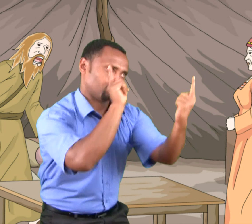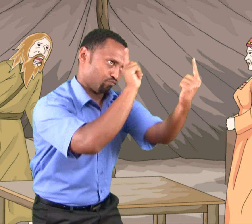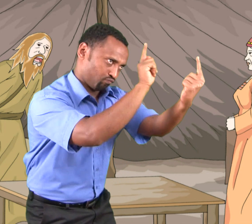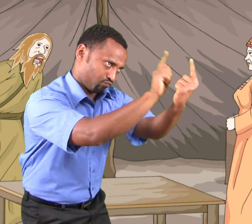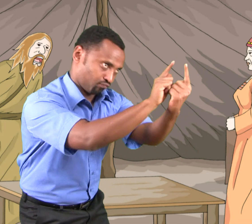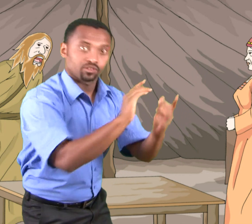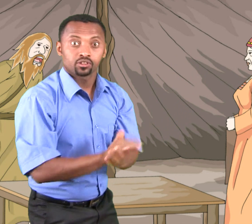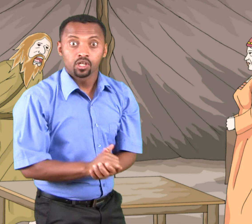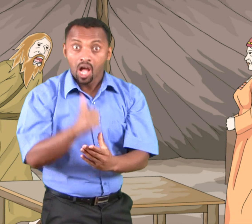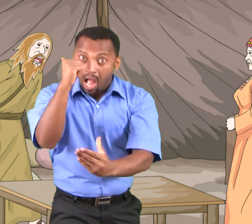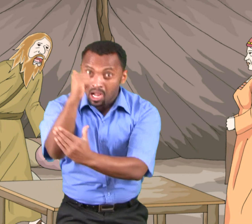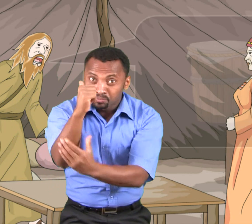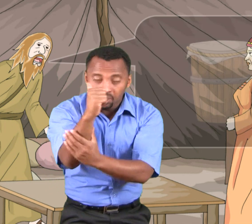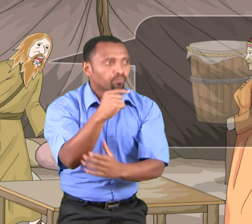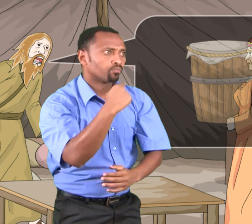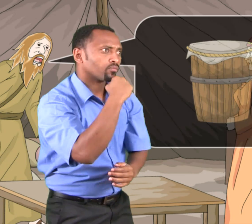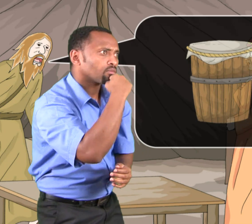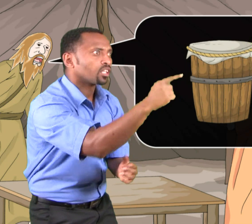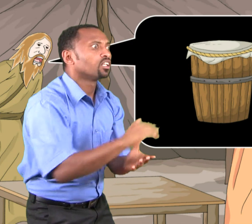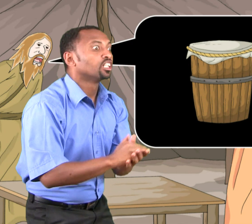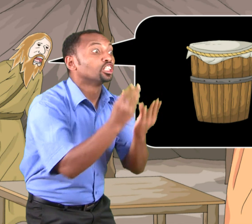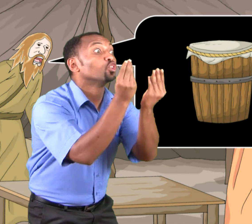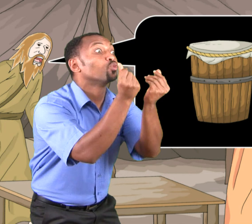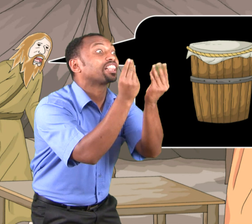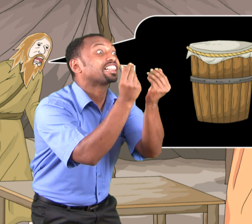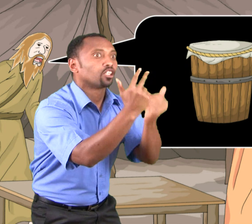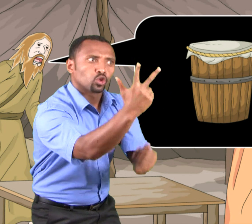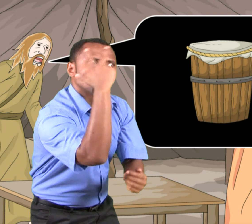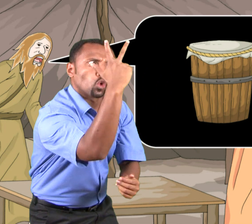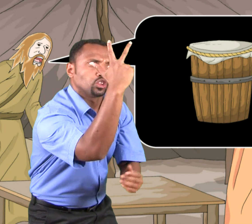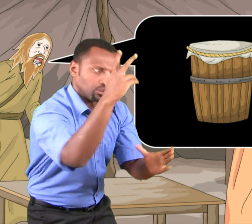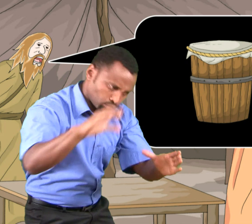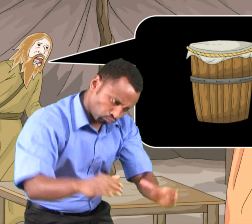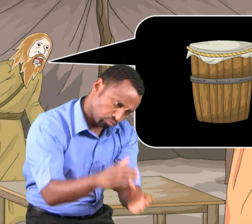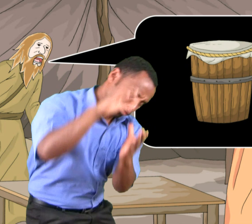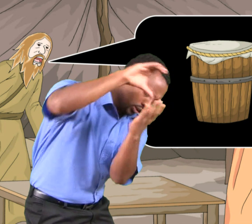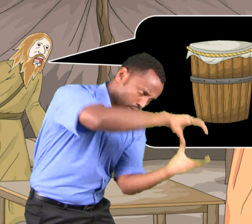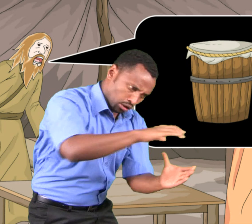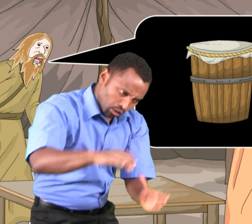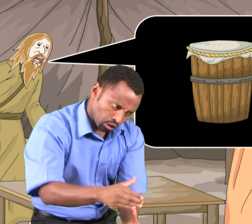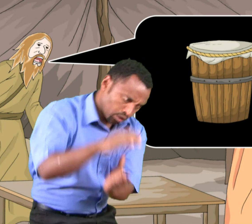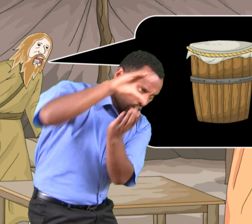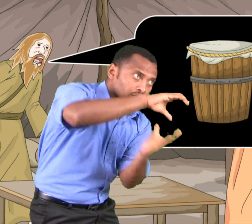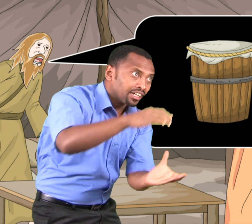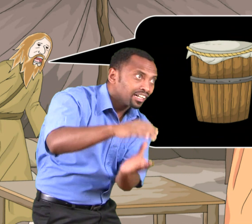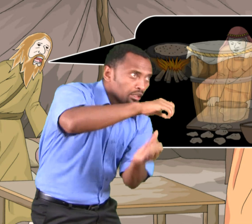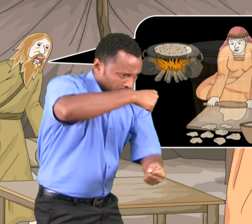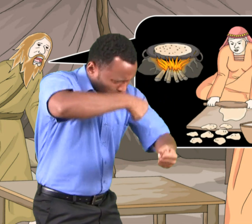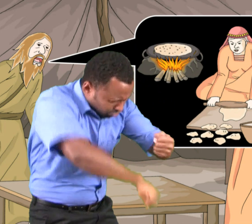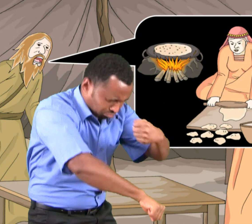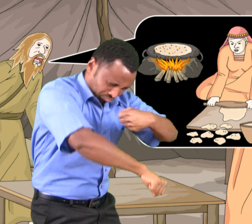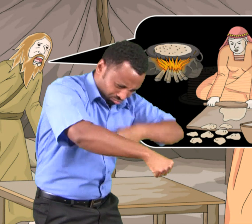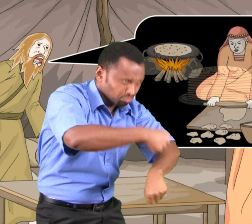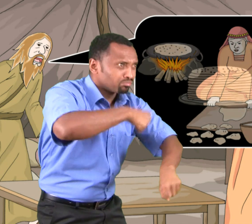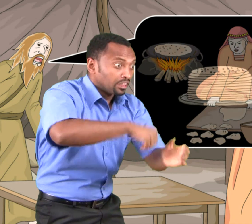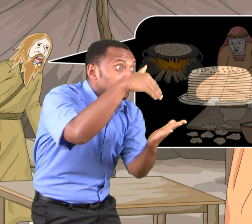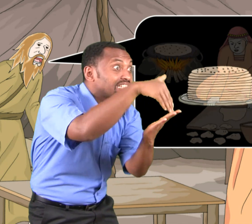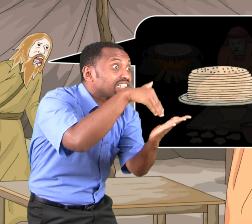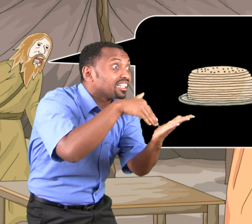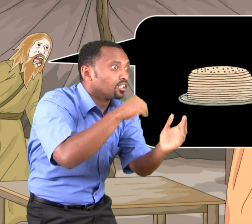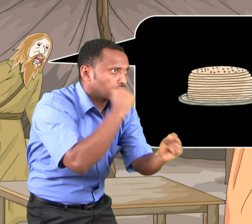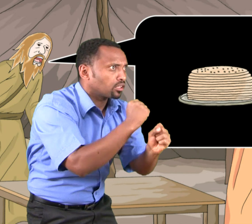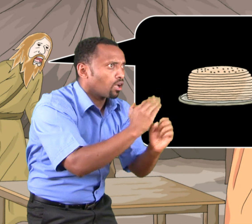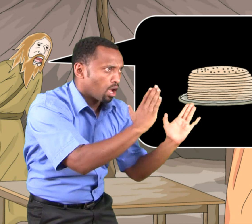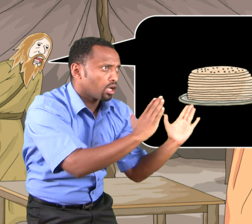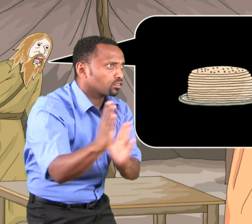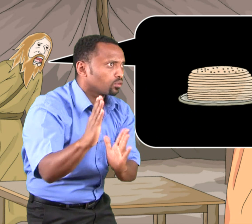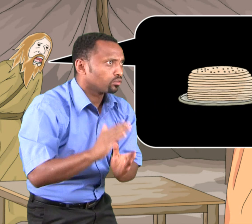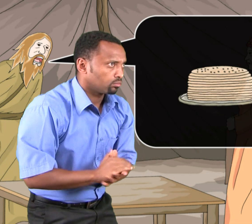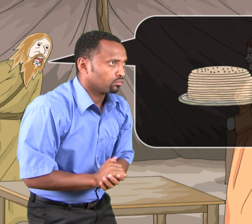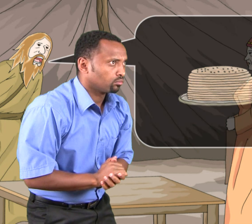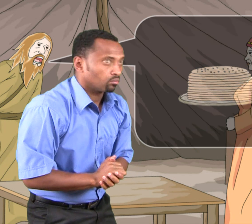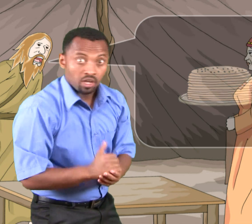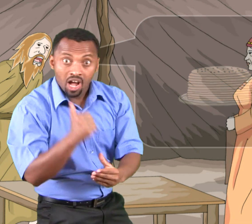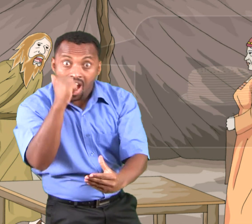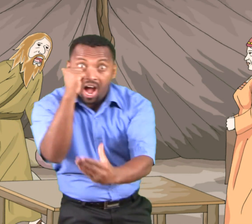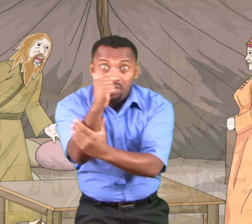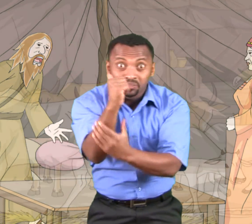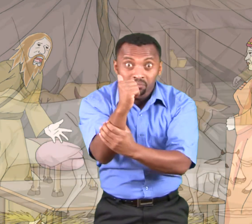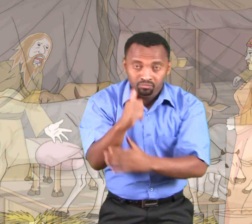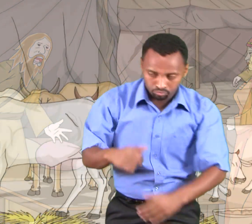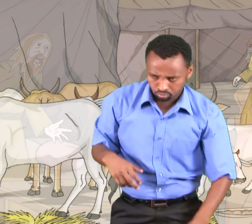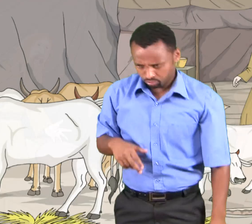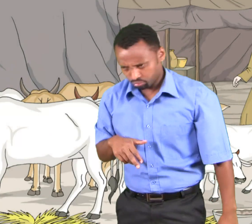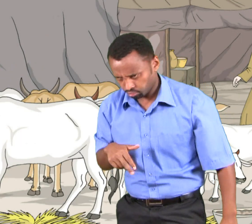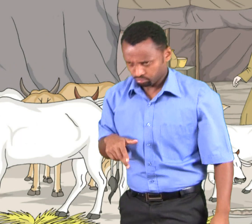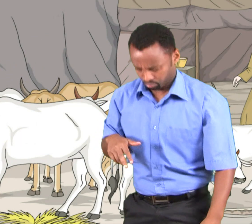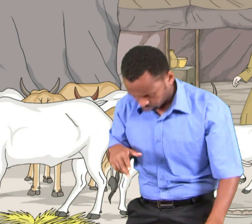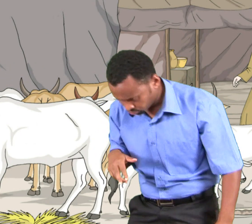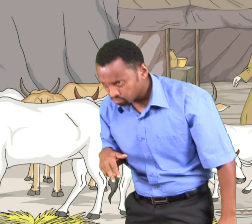Prepare three seahs of fine flour, knead it, and bake some bread.”